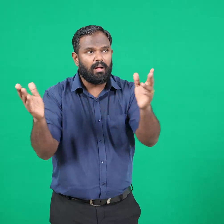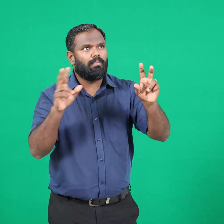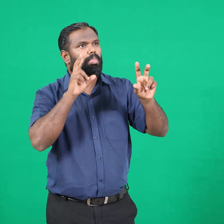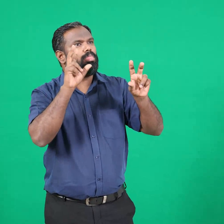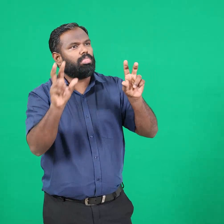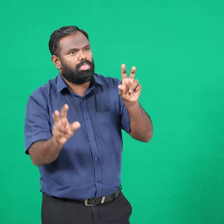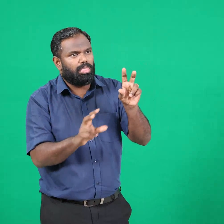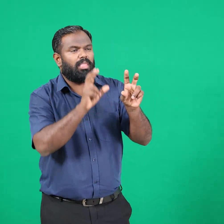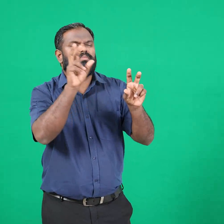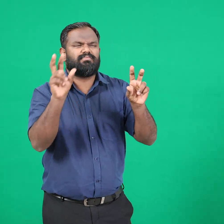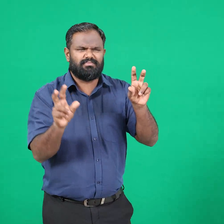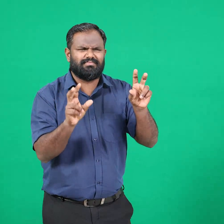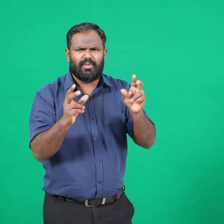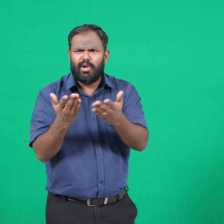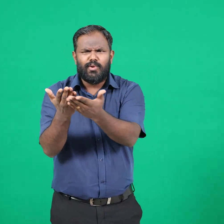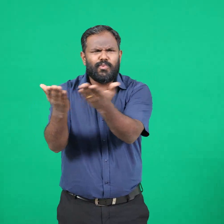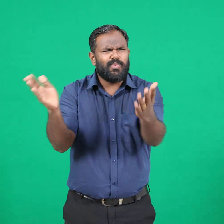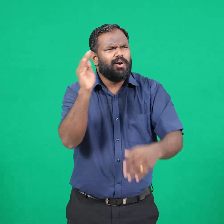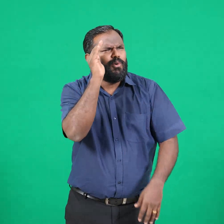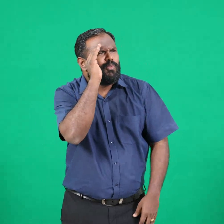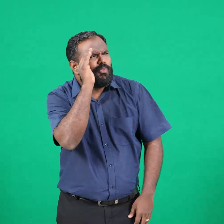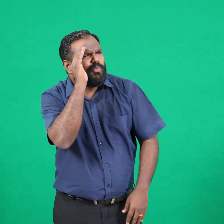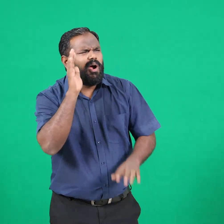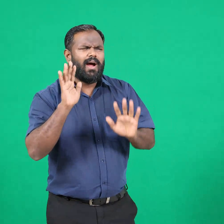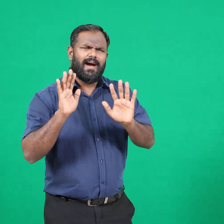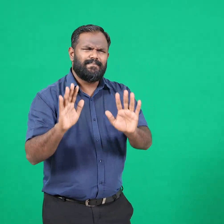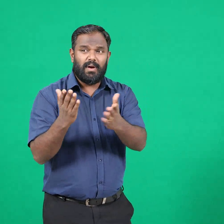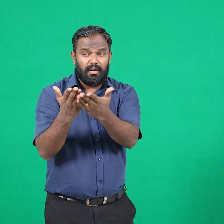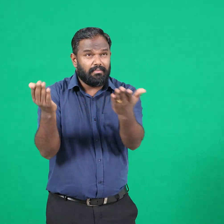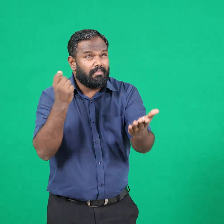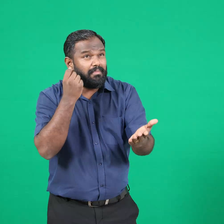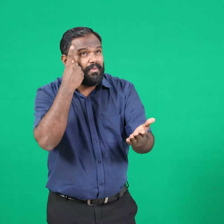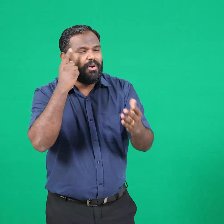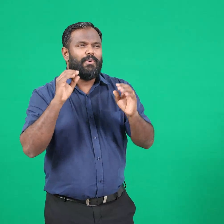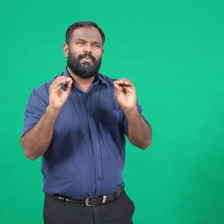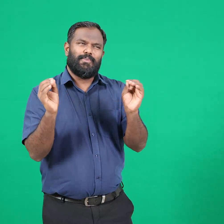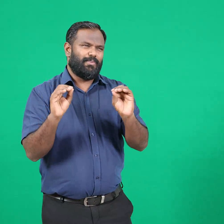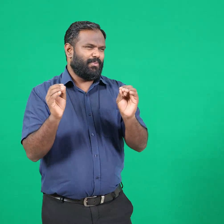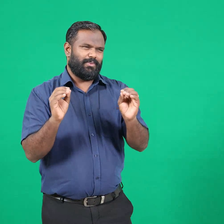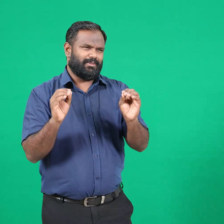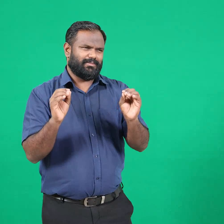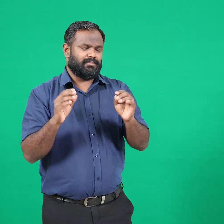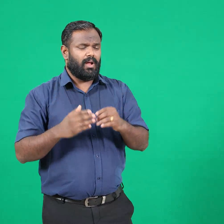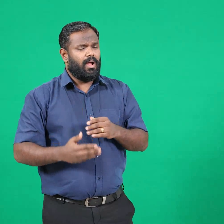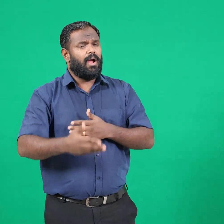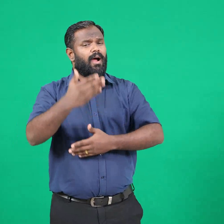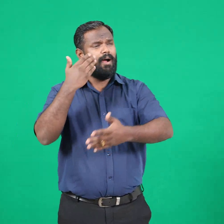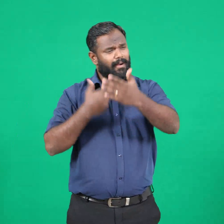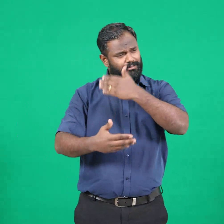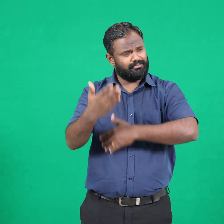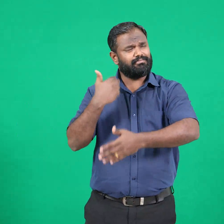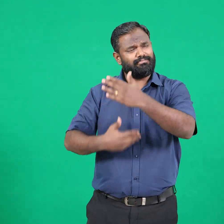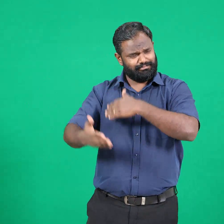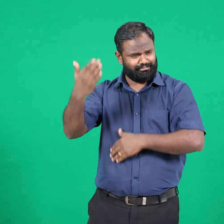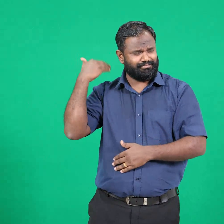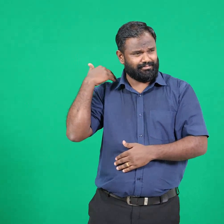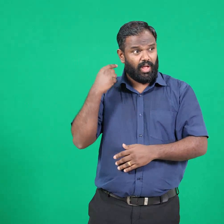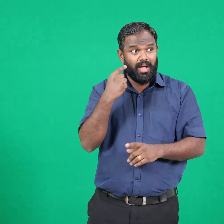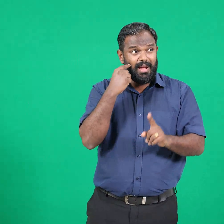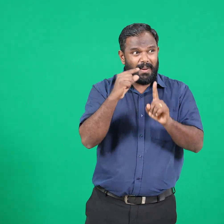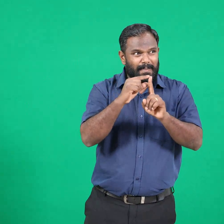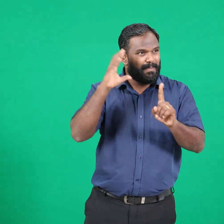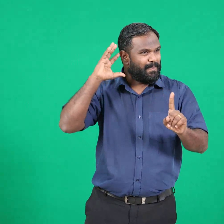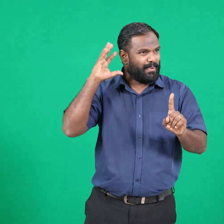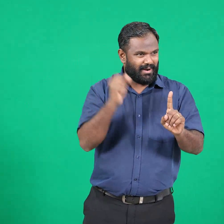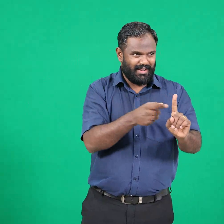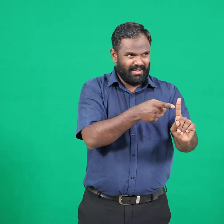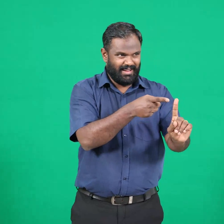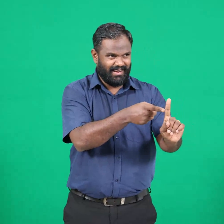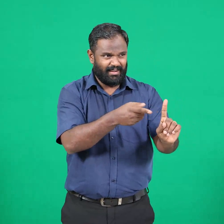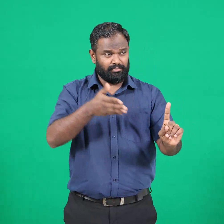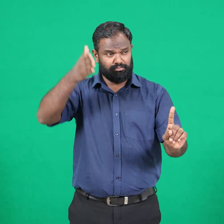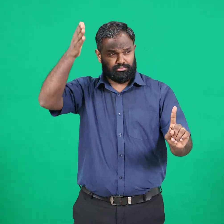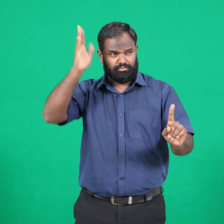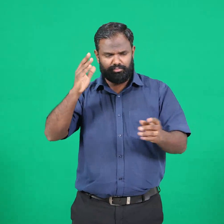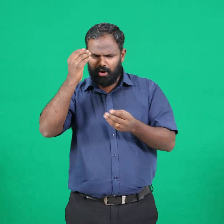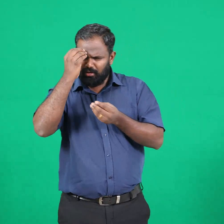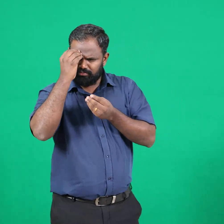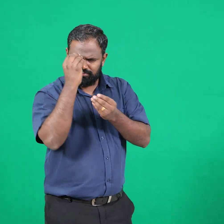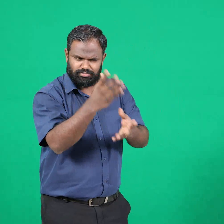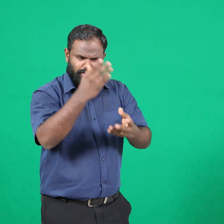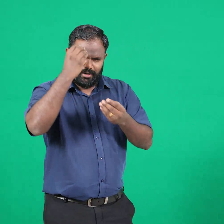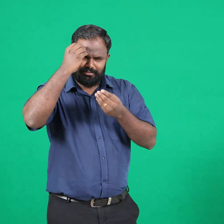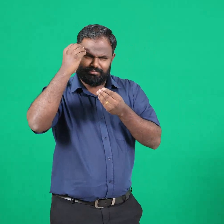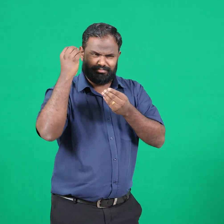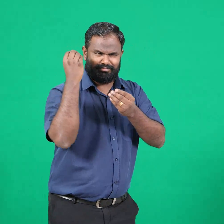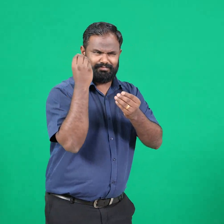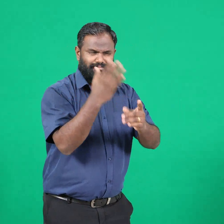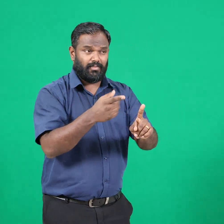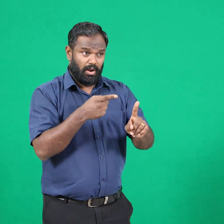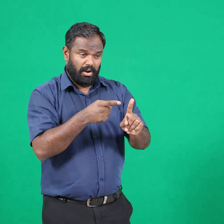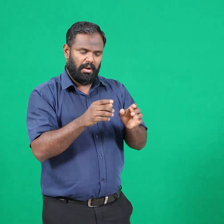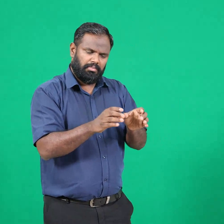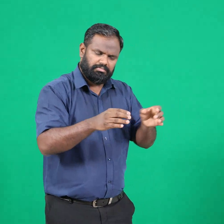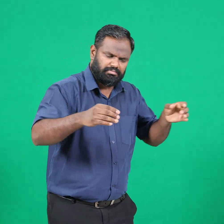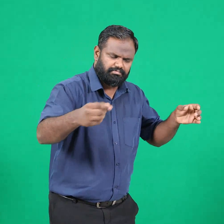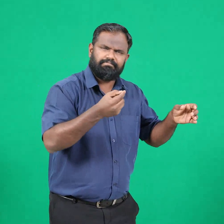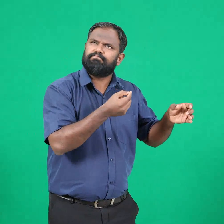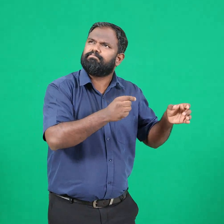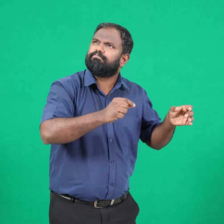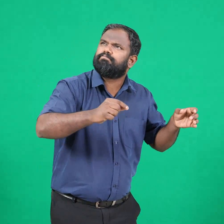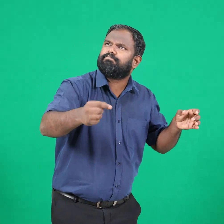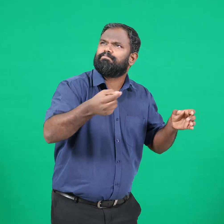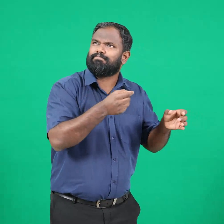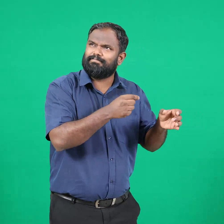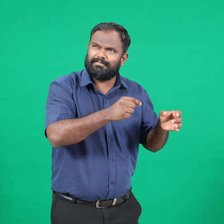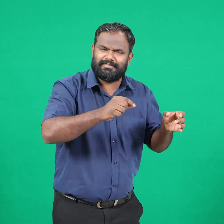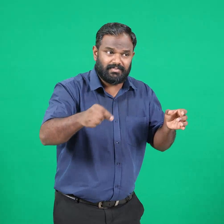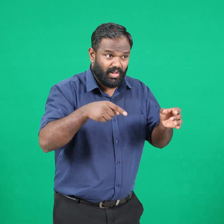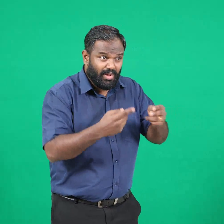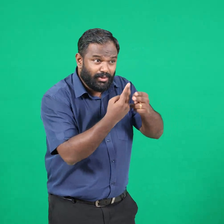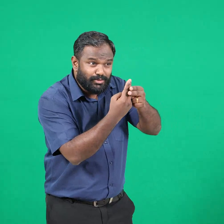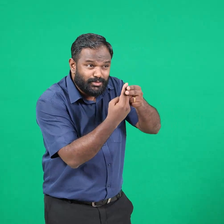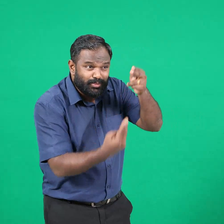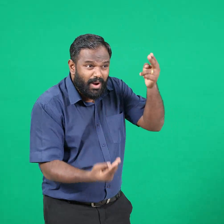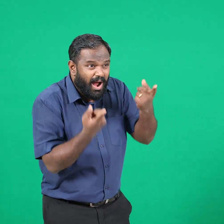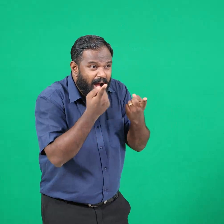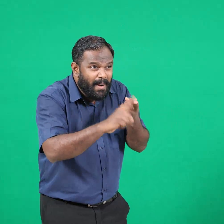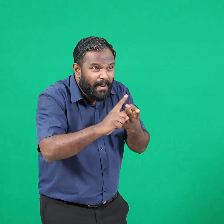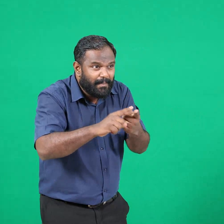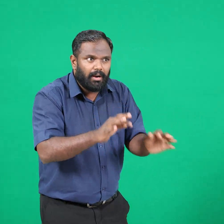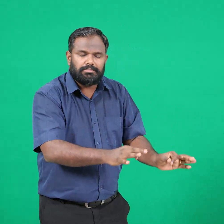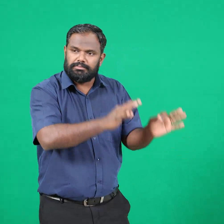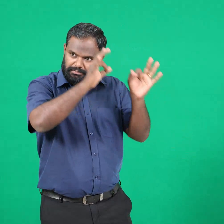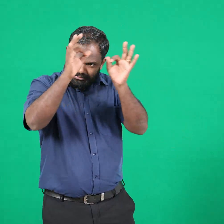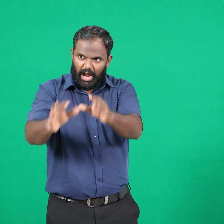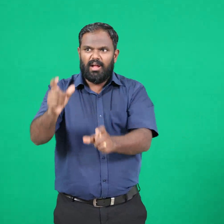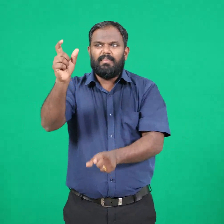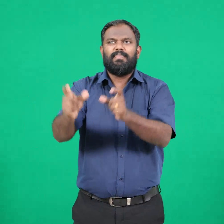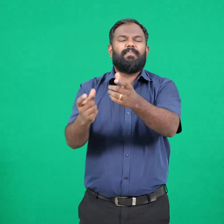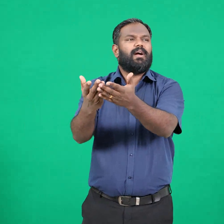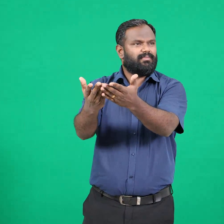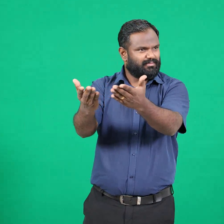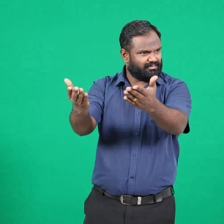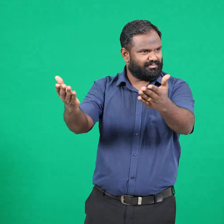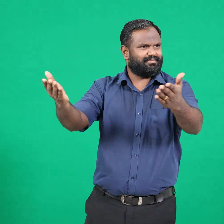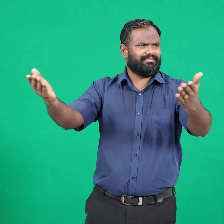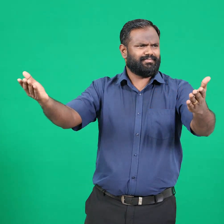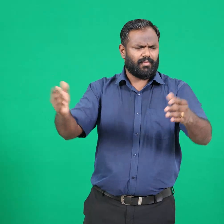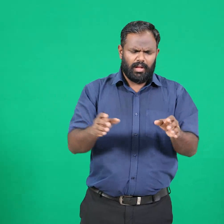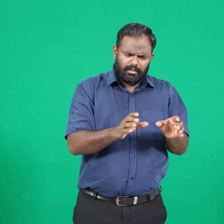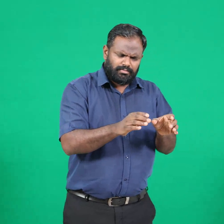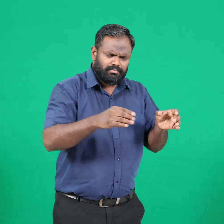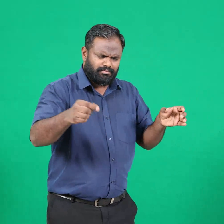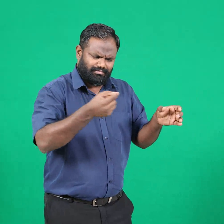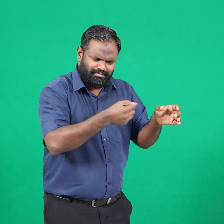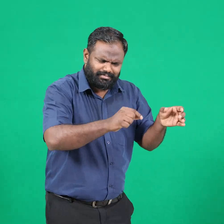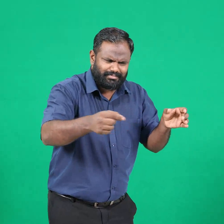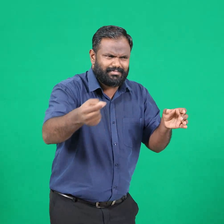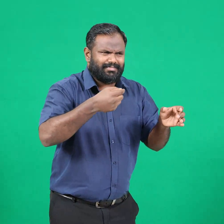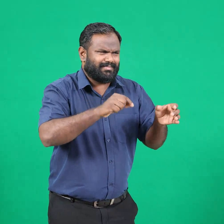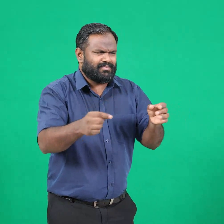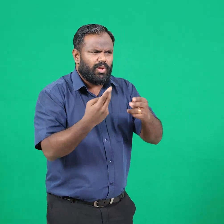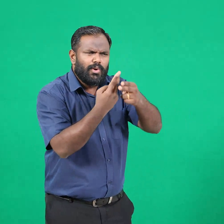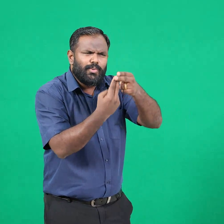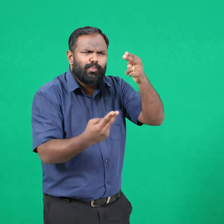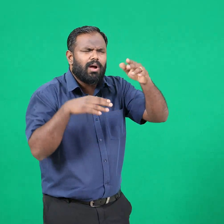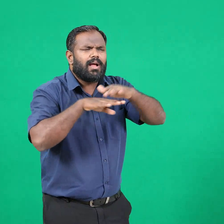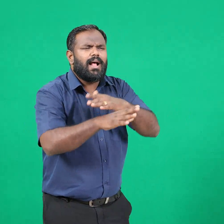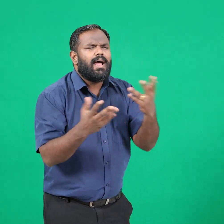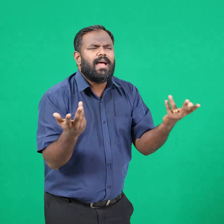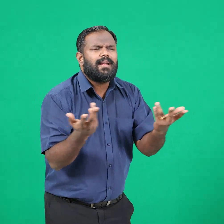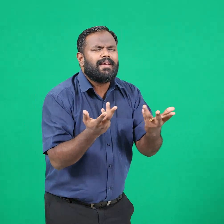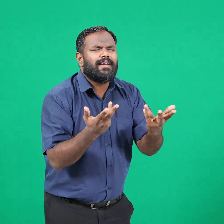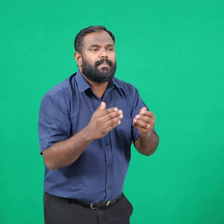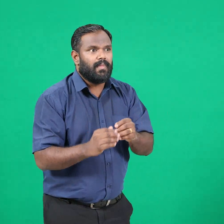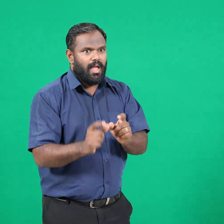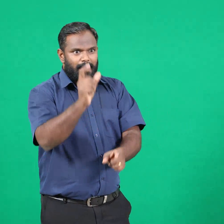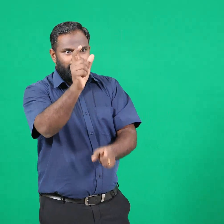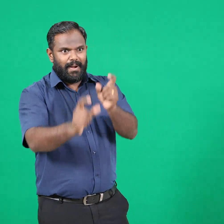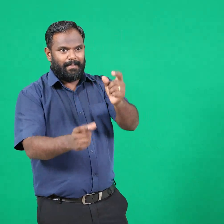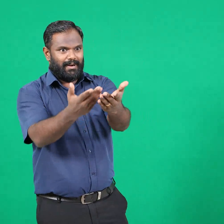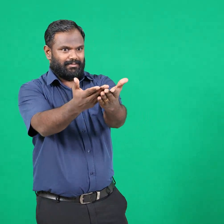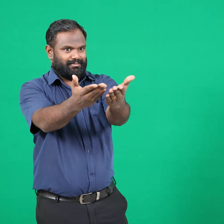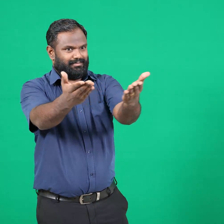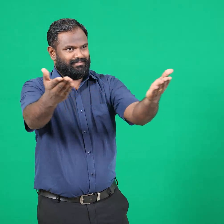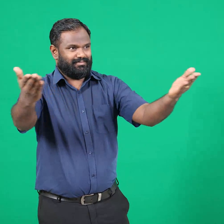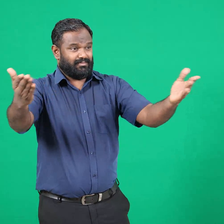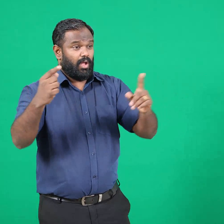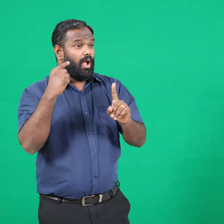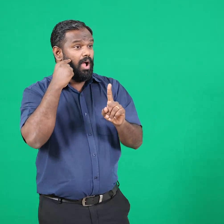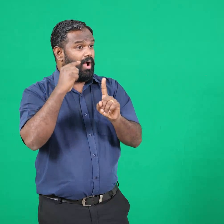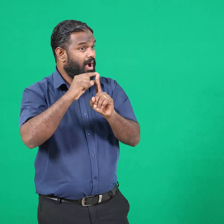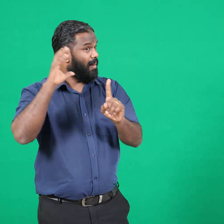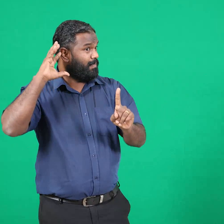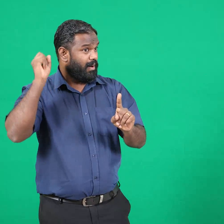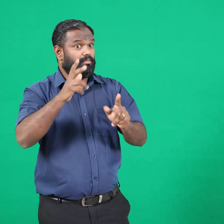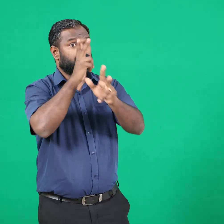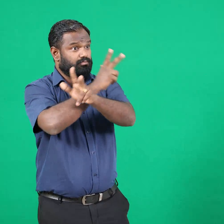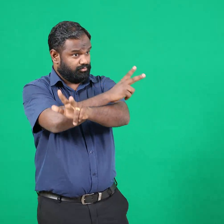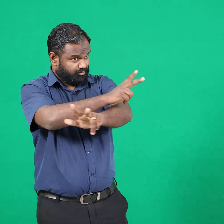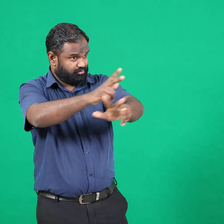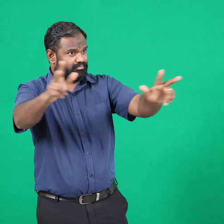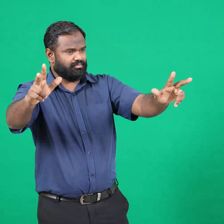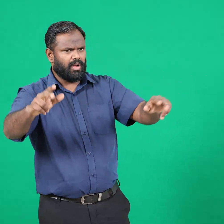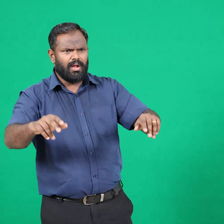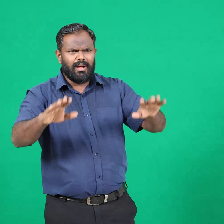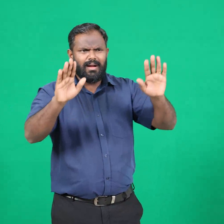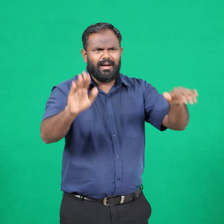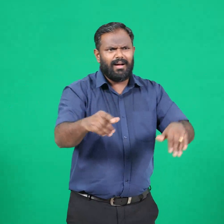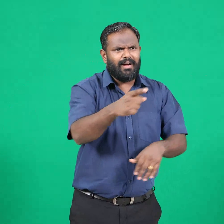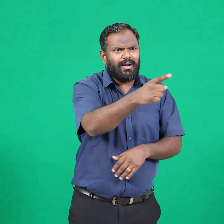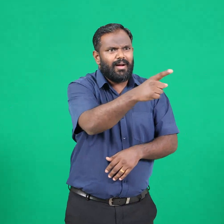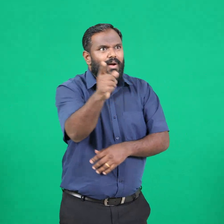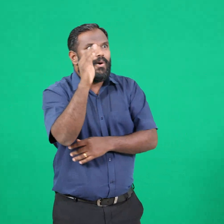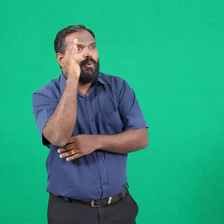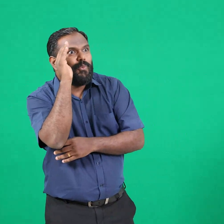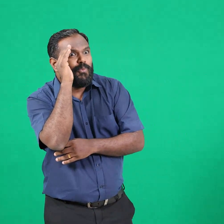In them the prophecy of Isaiah is fulfilled: ' You will be ever hearing but never understanding; you will be ever seeing but never perceiving.